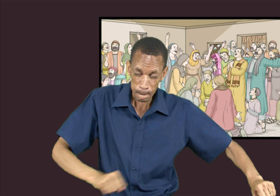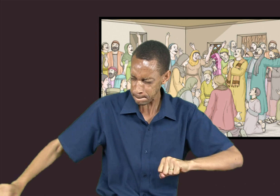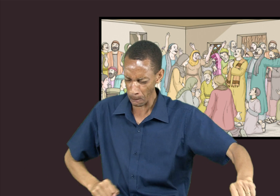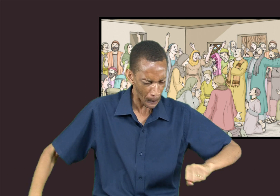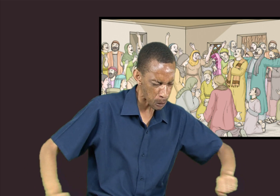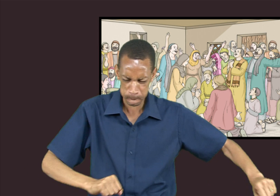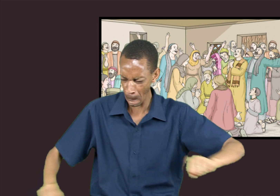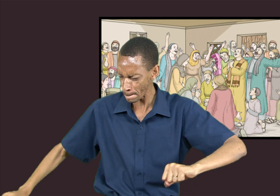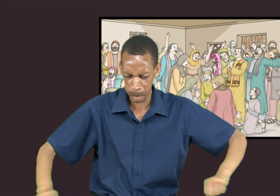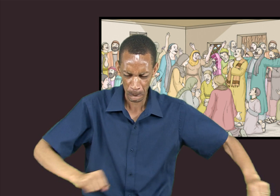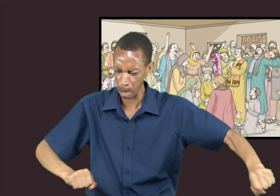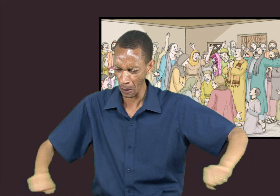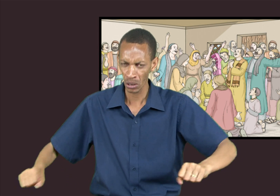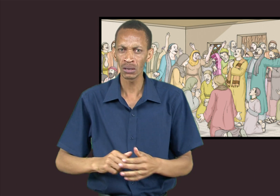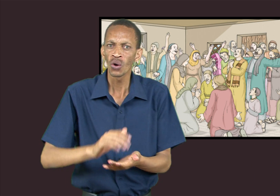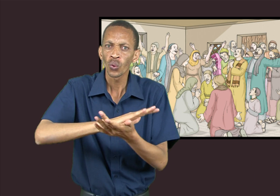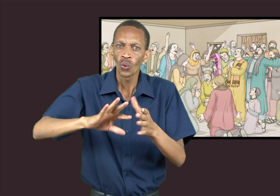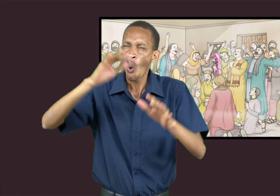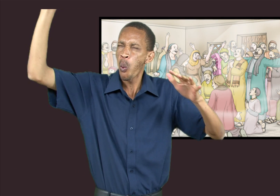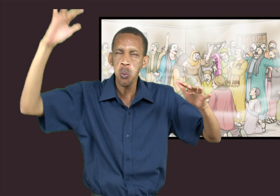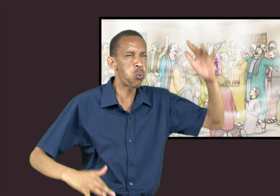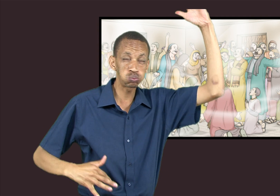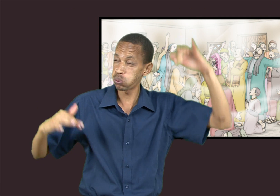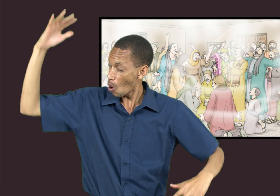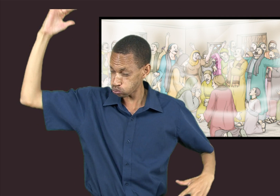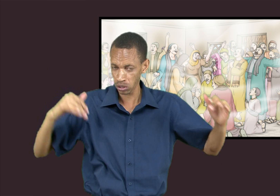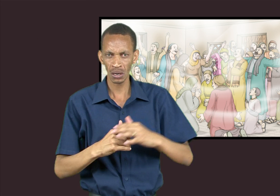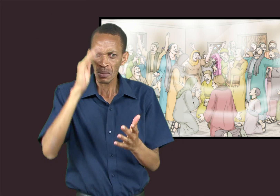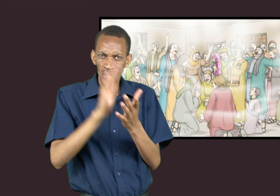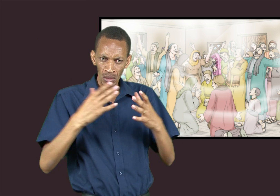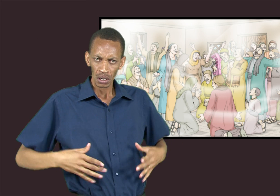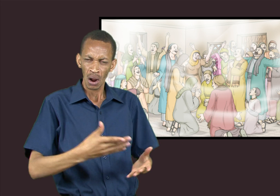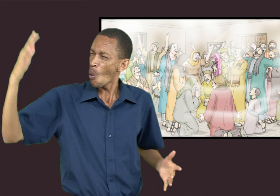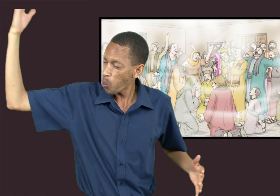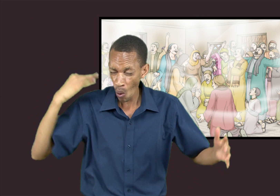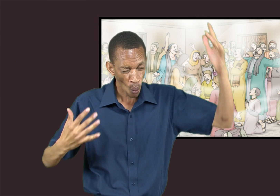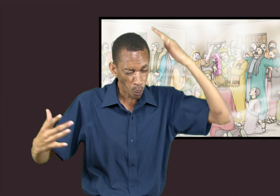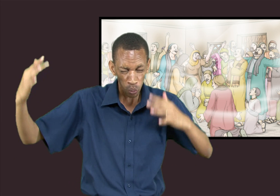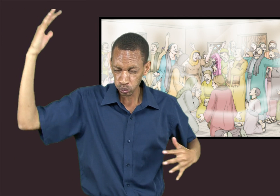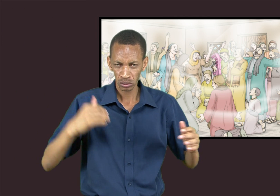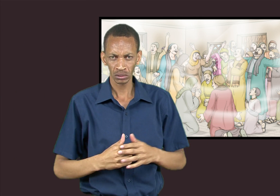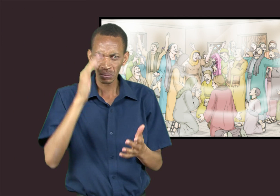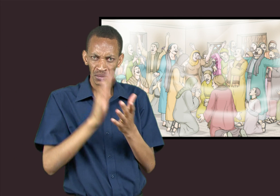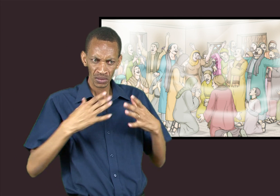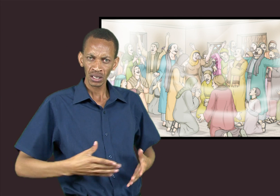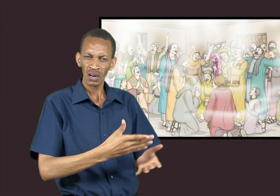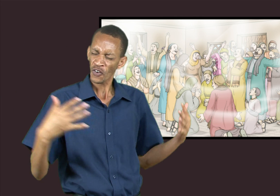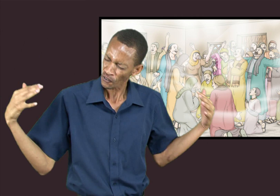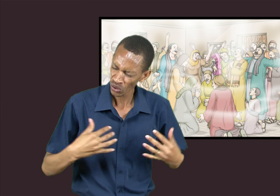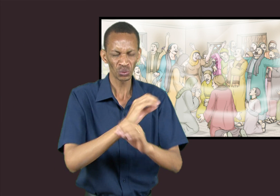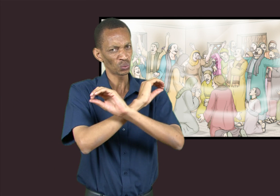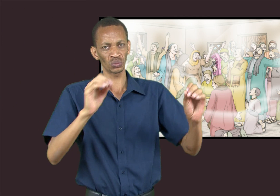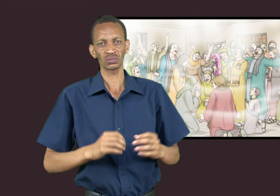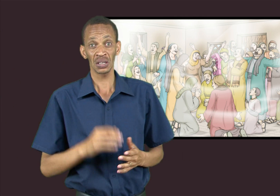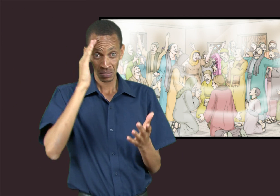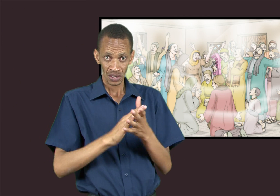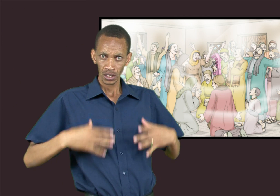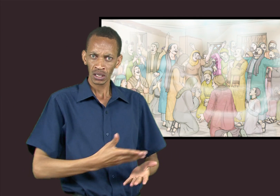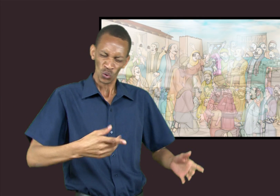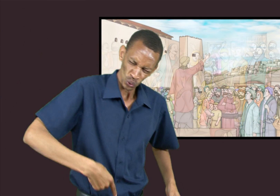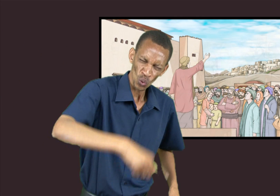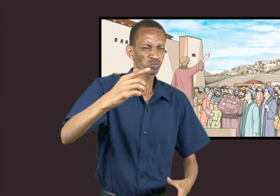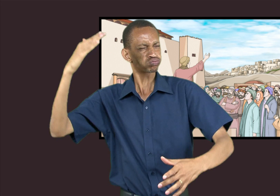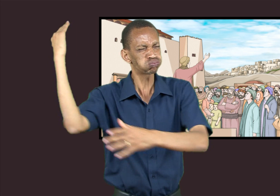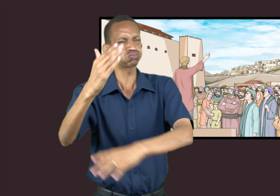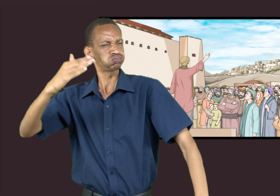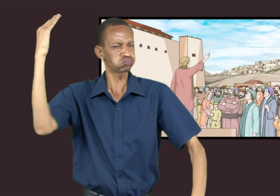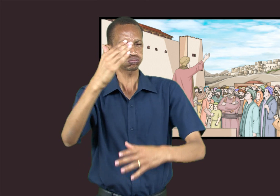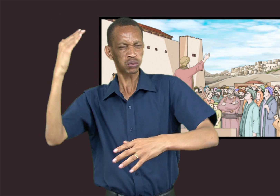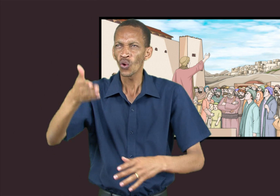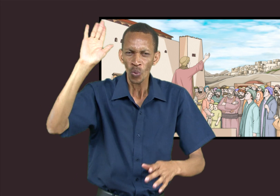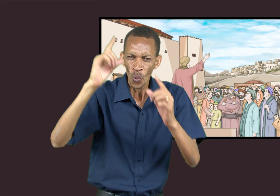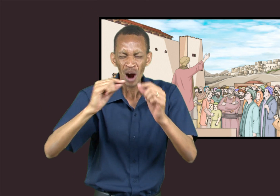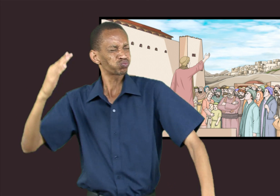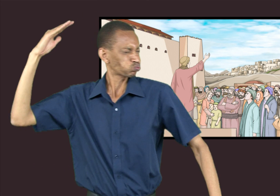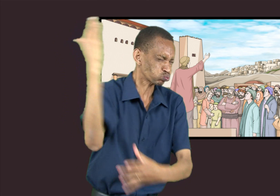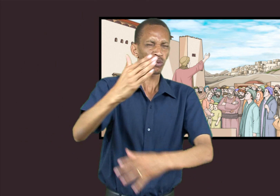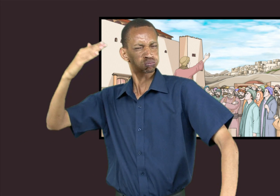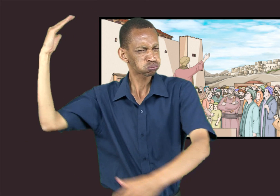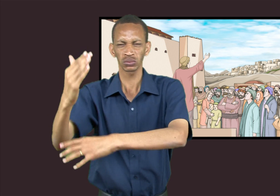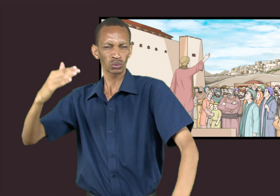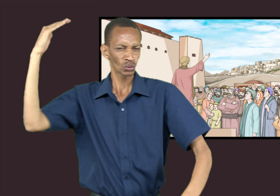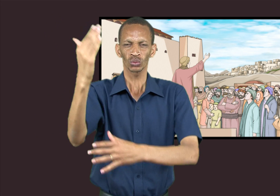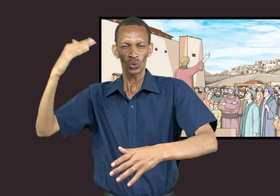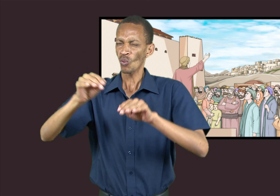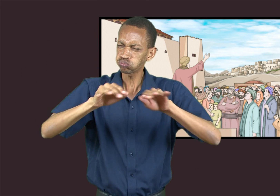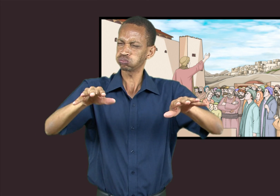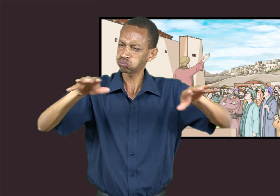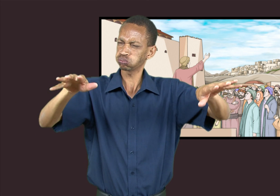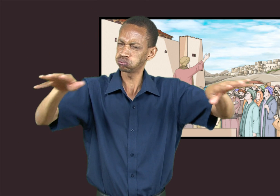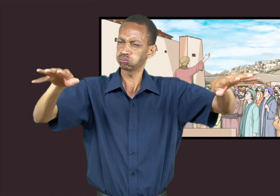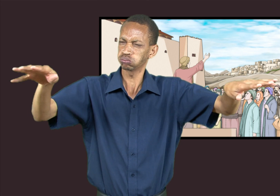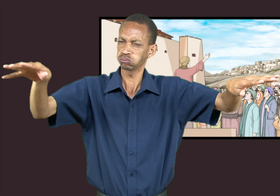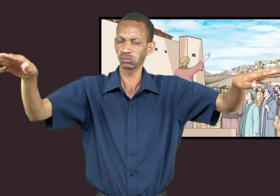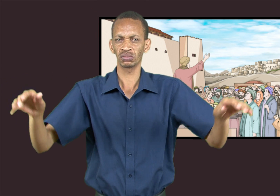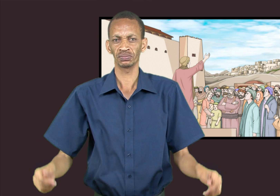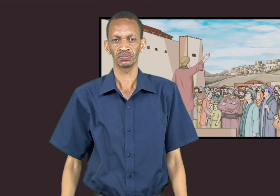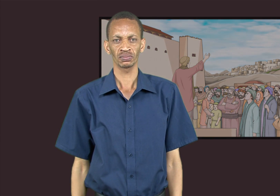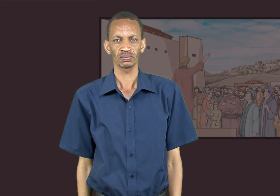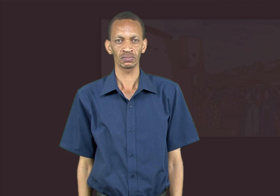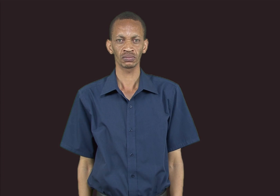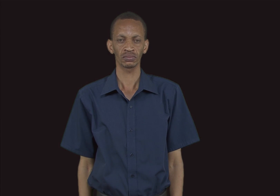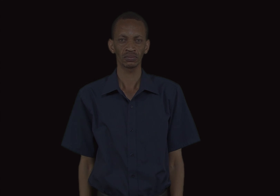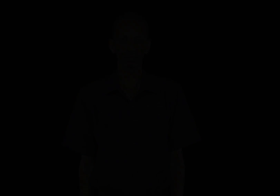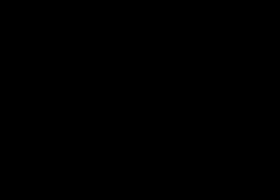After they had prayed, their meeting place was shaken, and they were all filled with the Holy Spirit and spoke the word of God boldly.